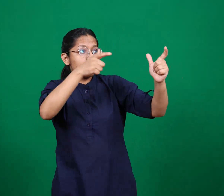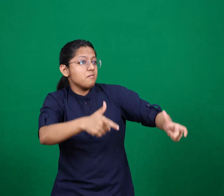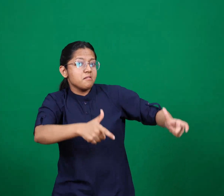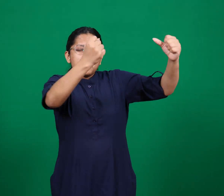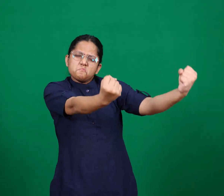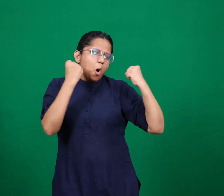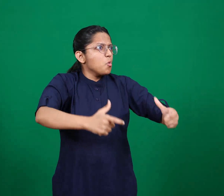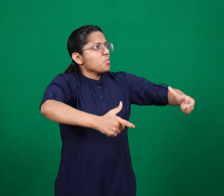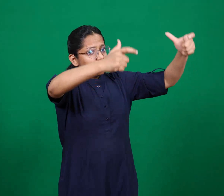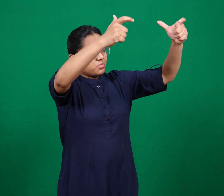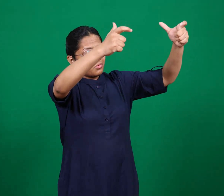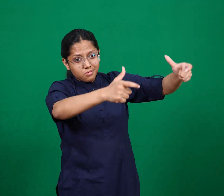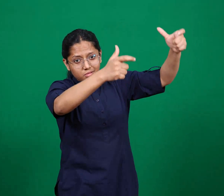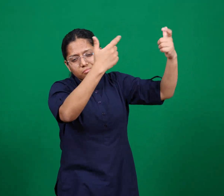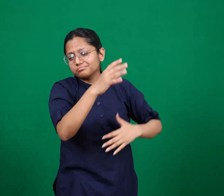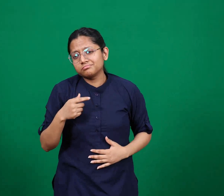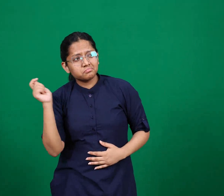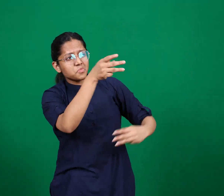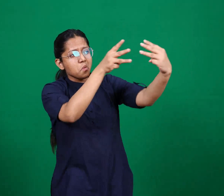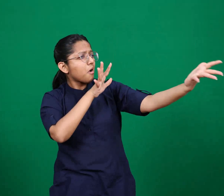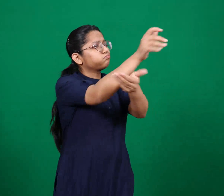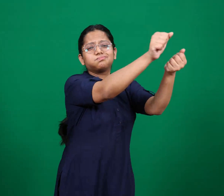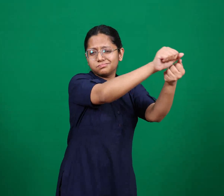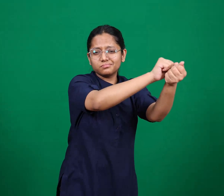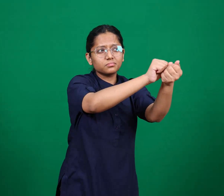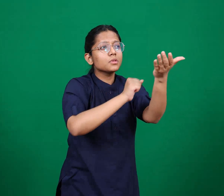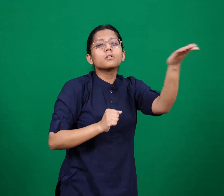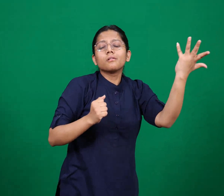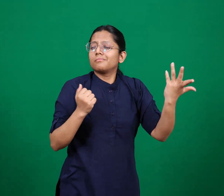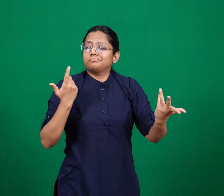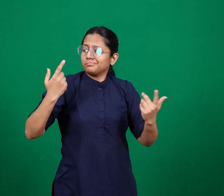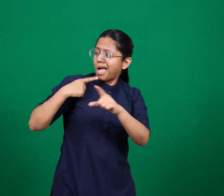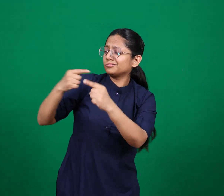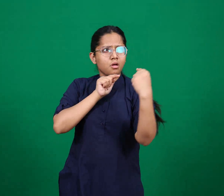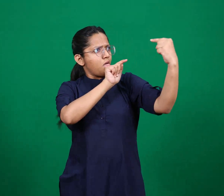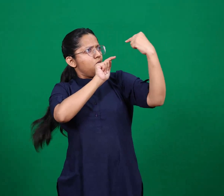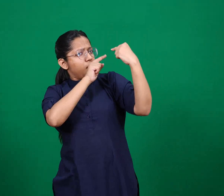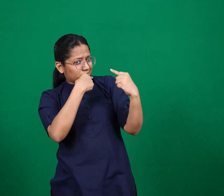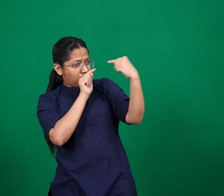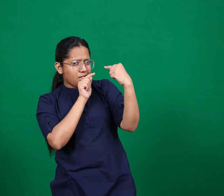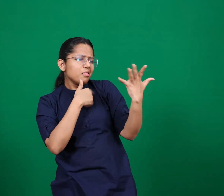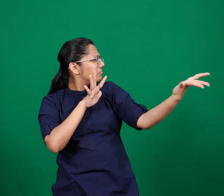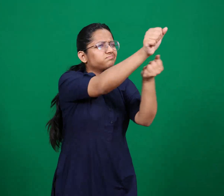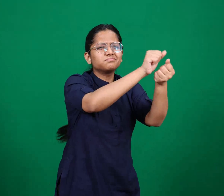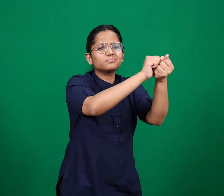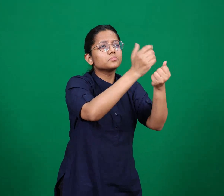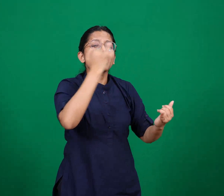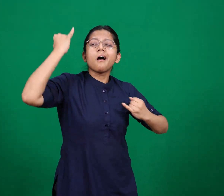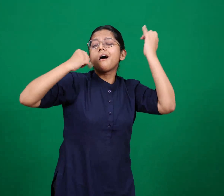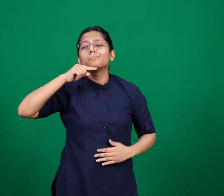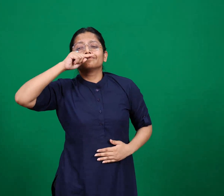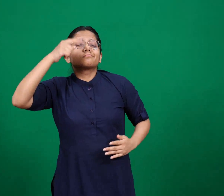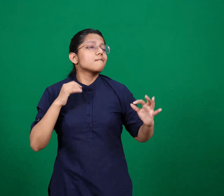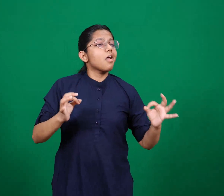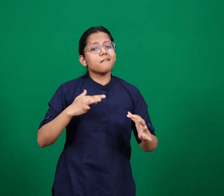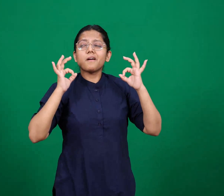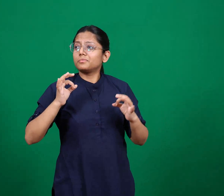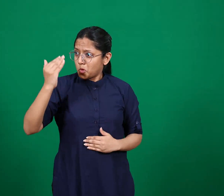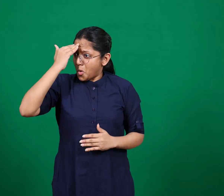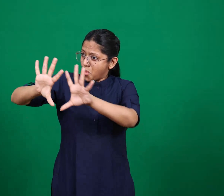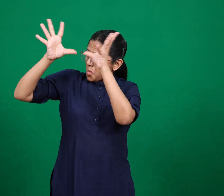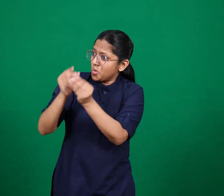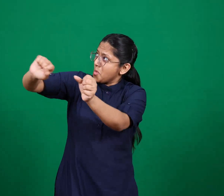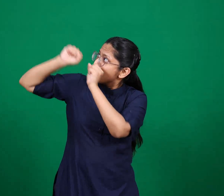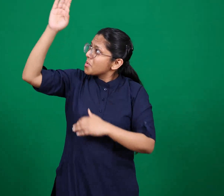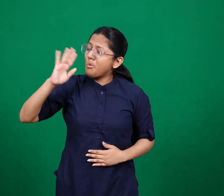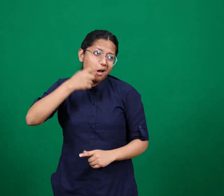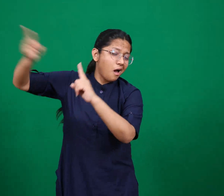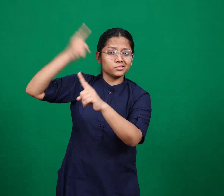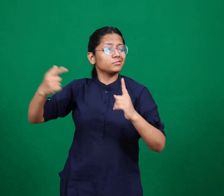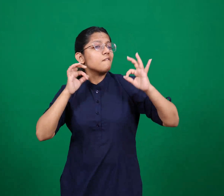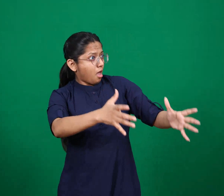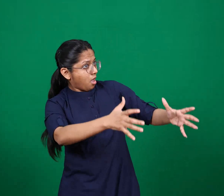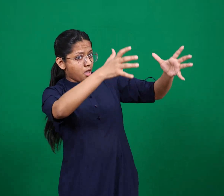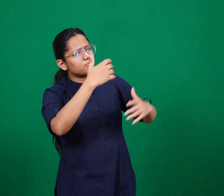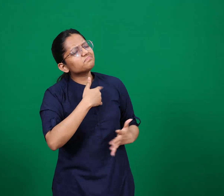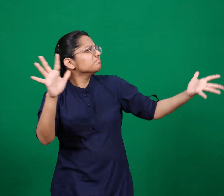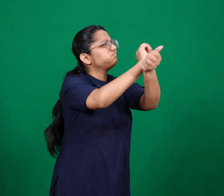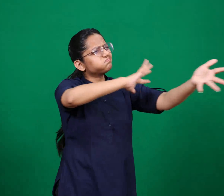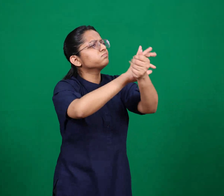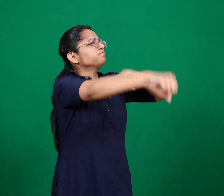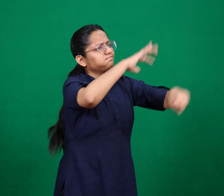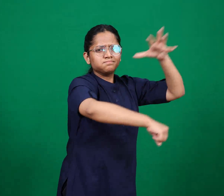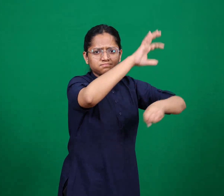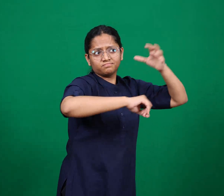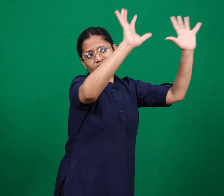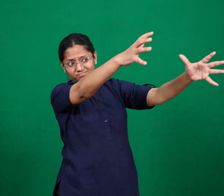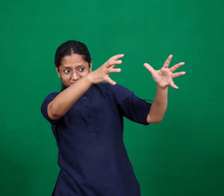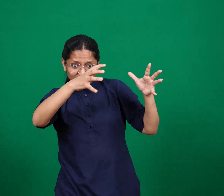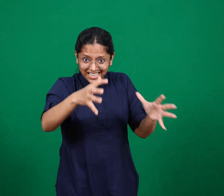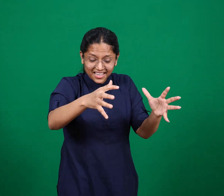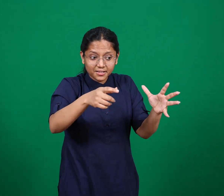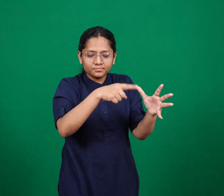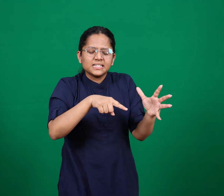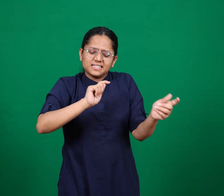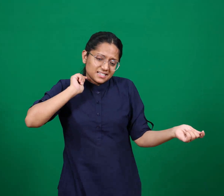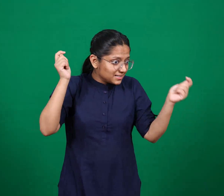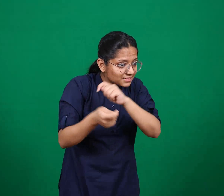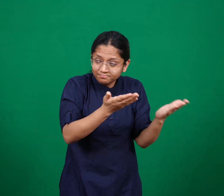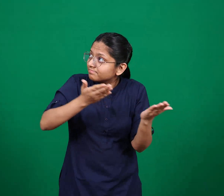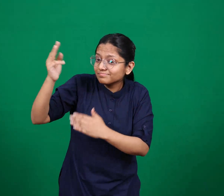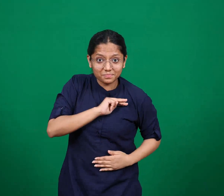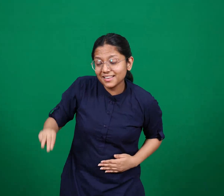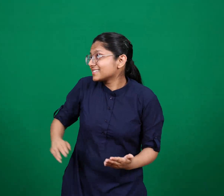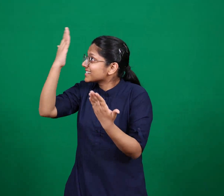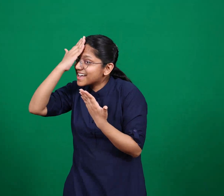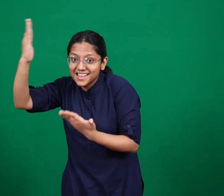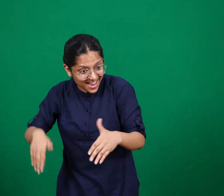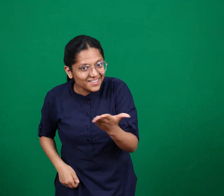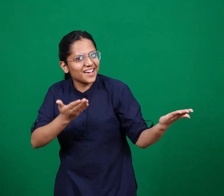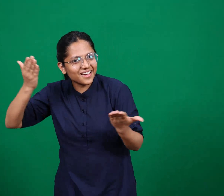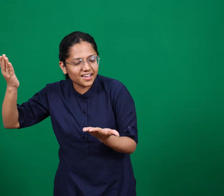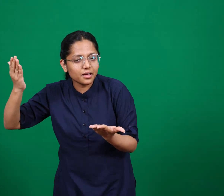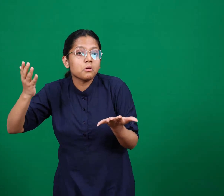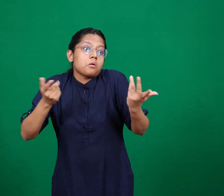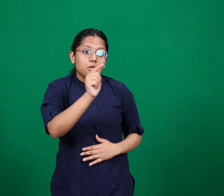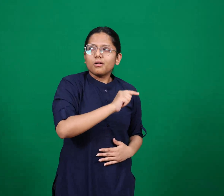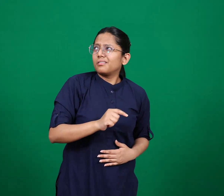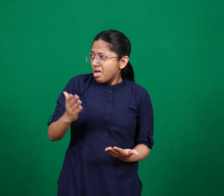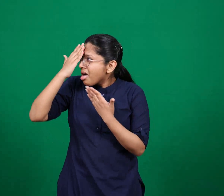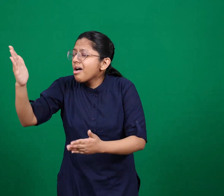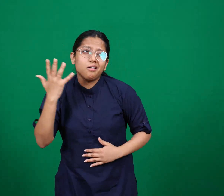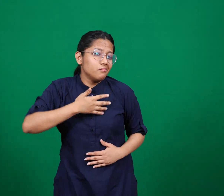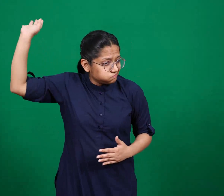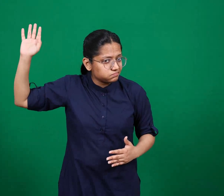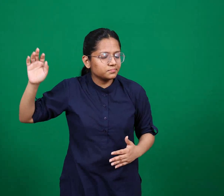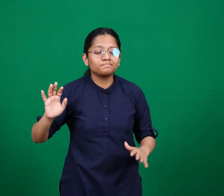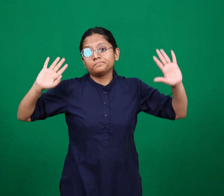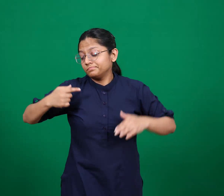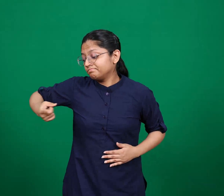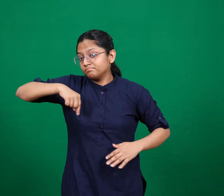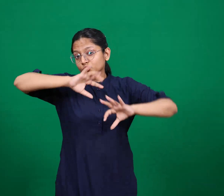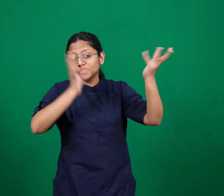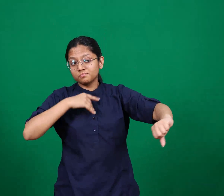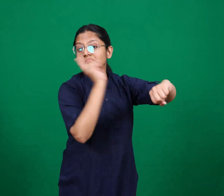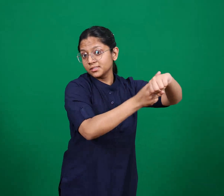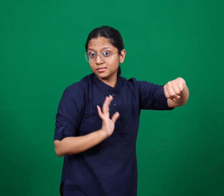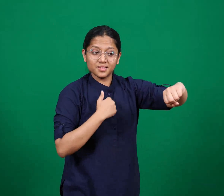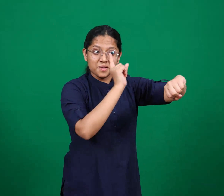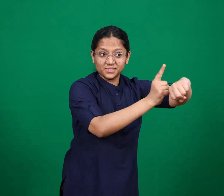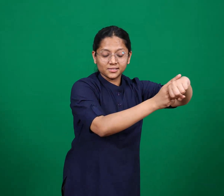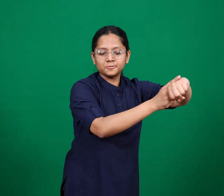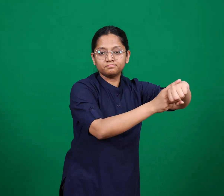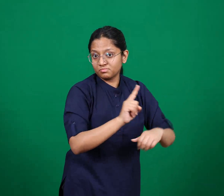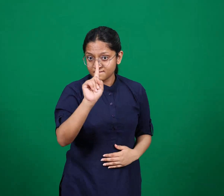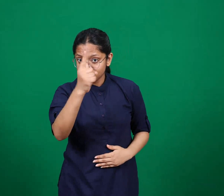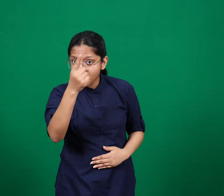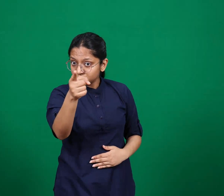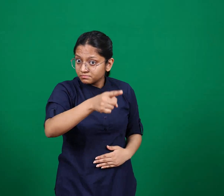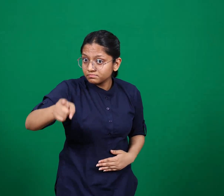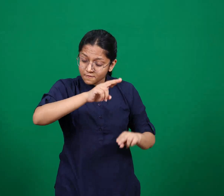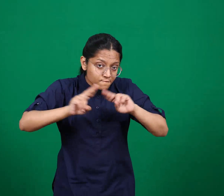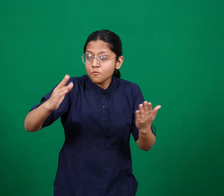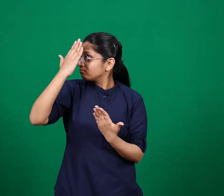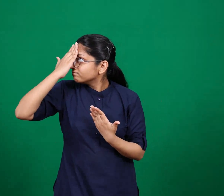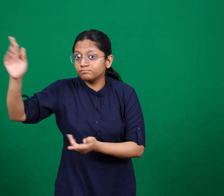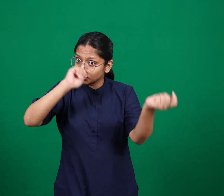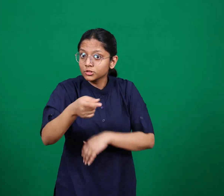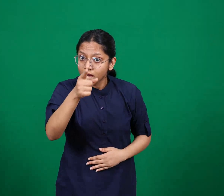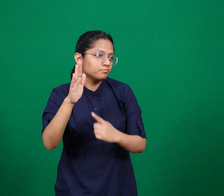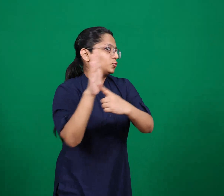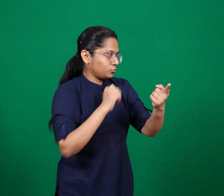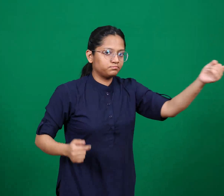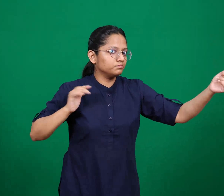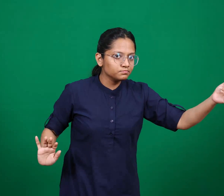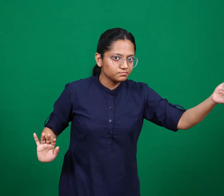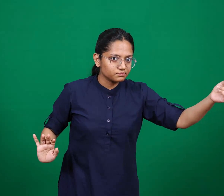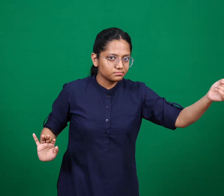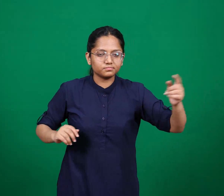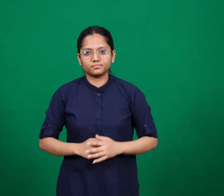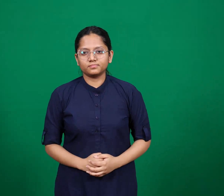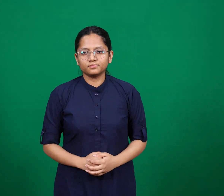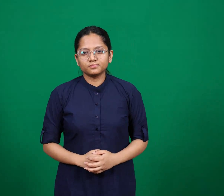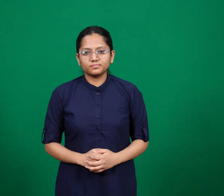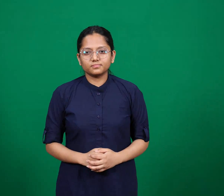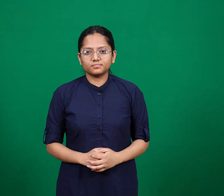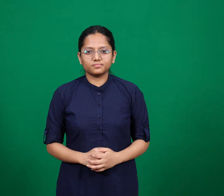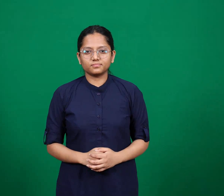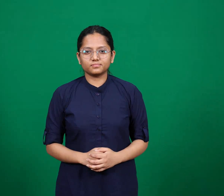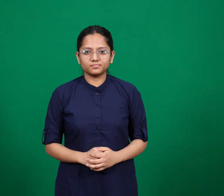We tear down arguments and every presumption set up against the knowledge of God; and we take captive every thought to make it obedient to Christ. And we will be ready to punish every act of disobedience, as soon as your obedience is complete.